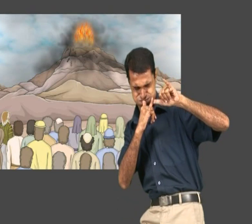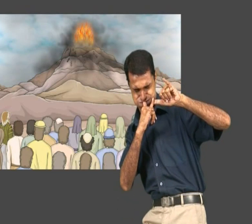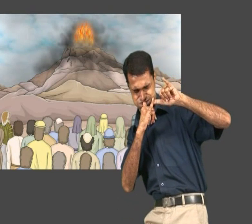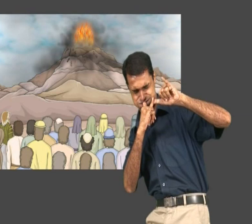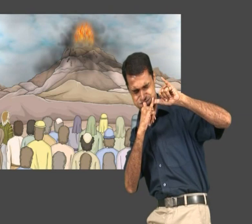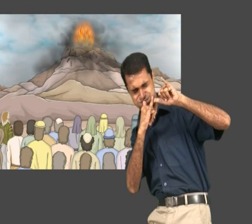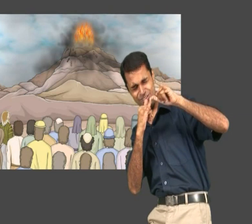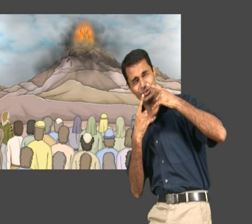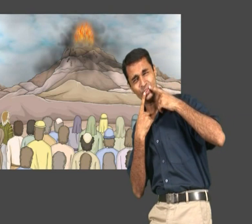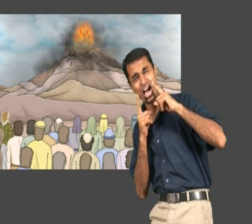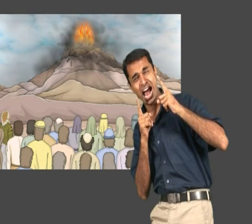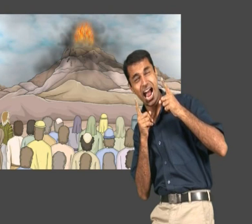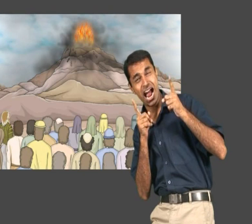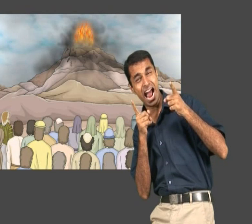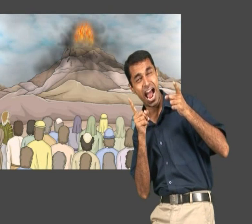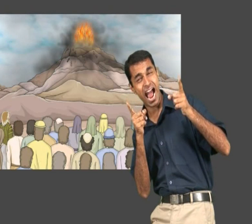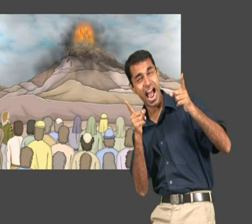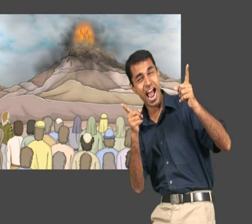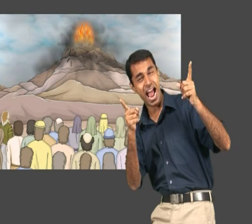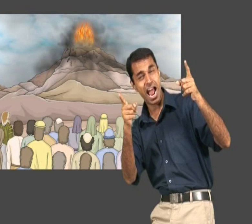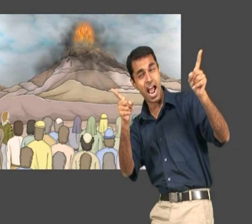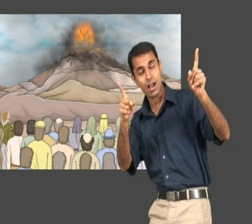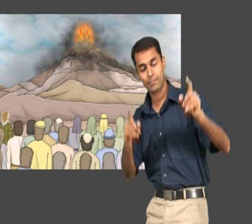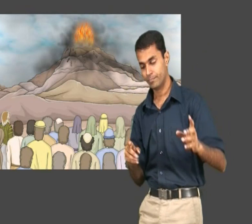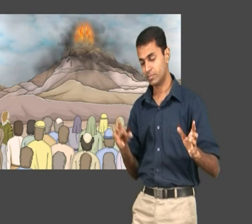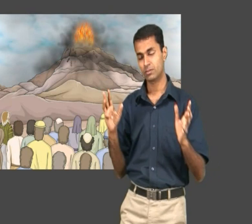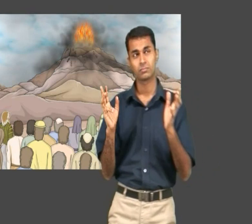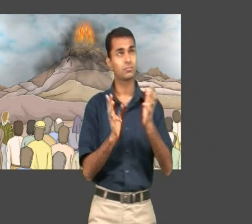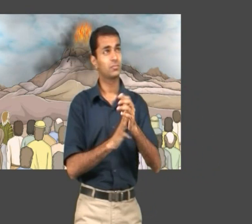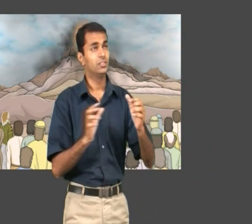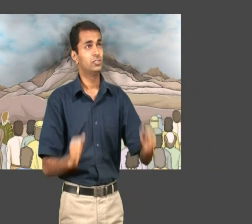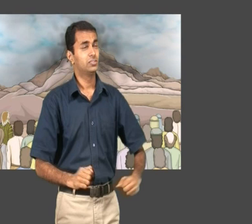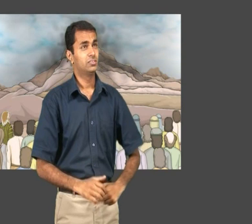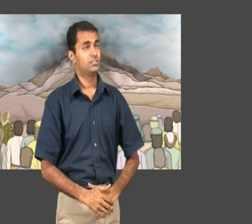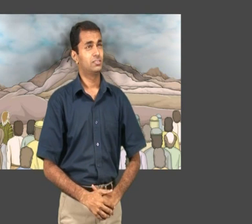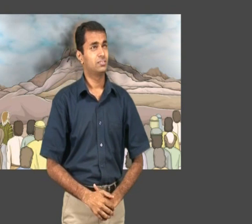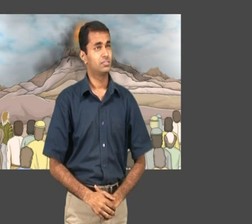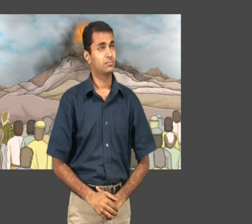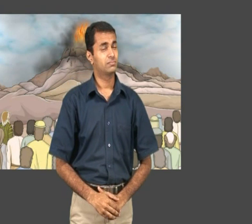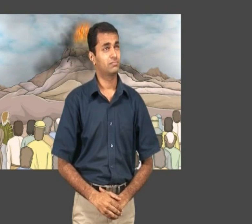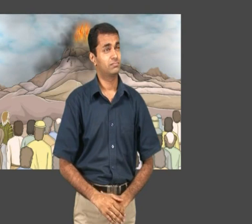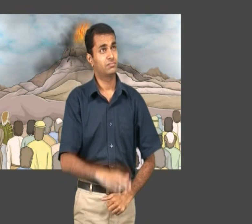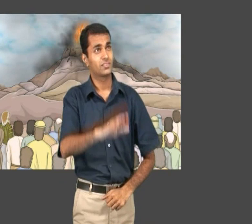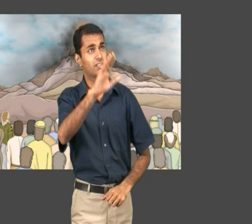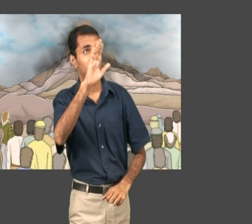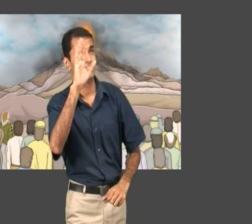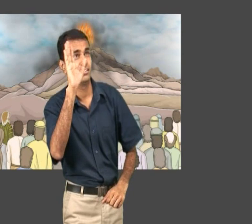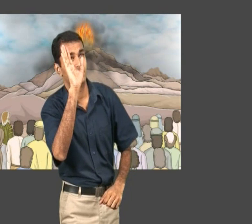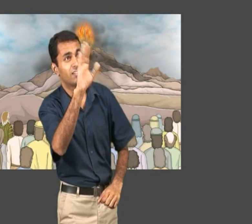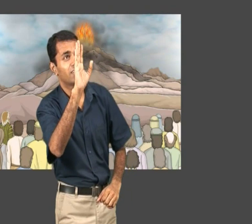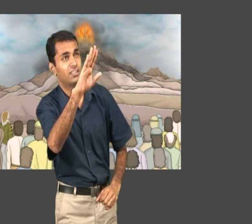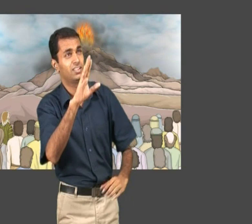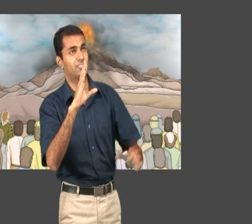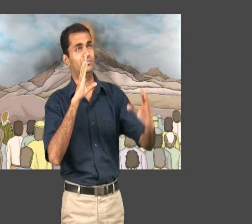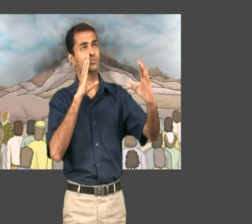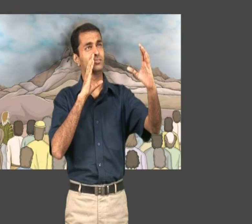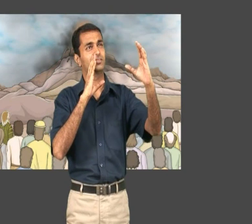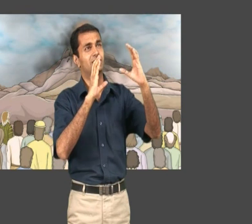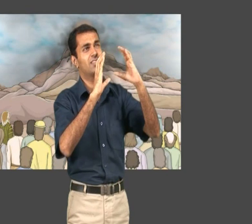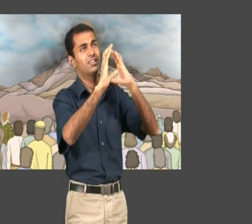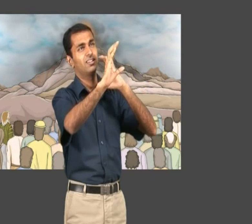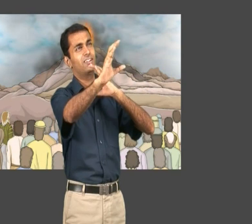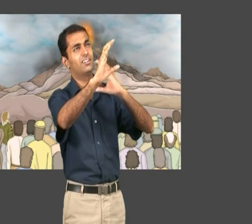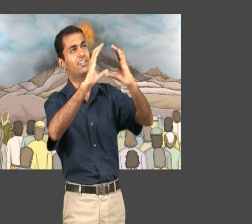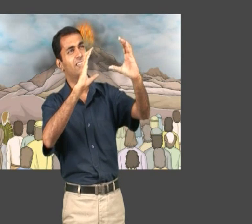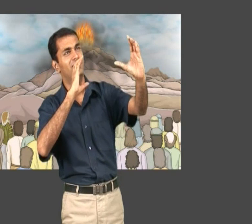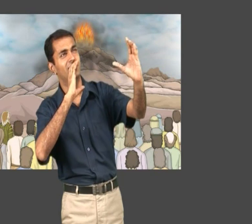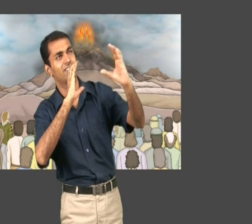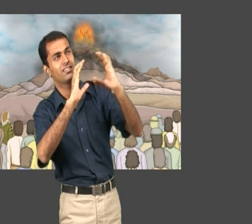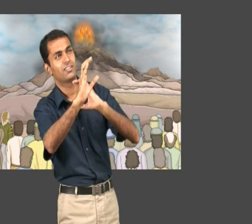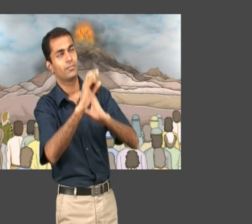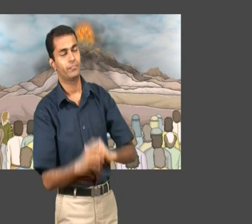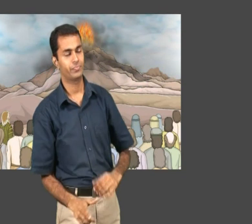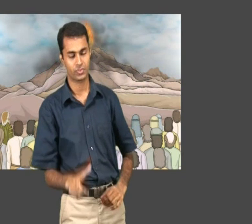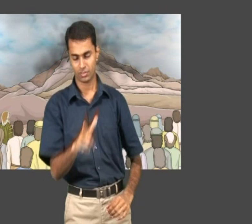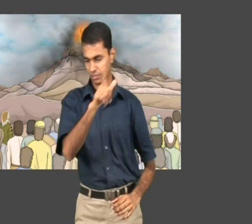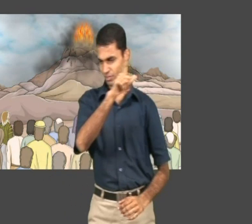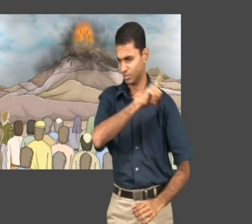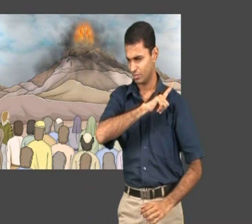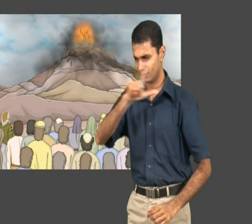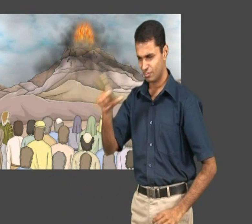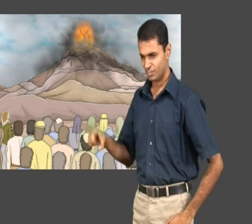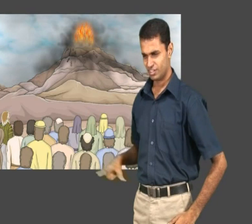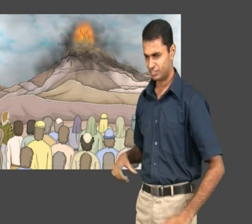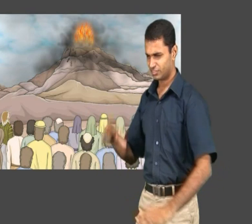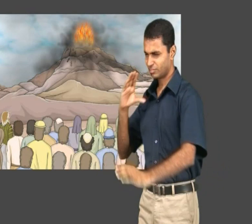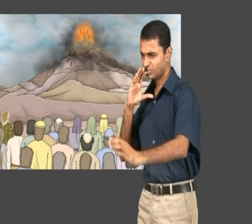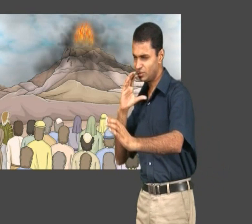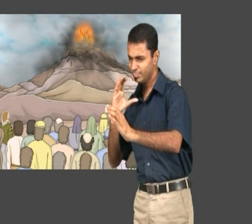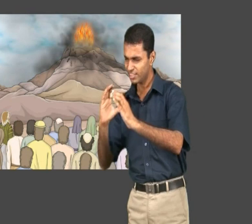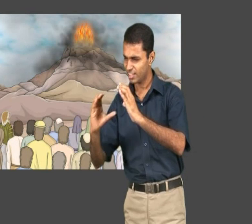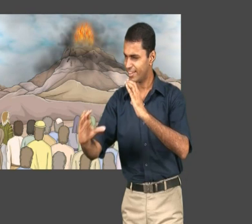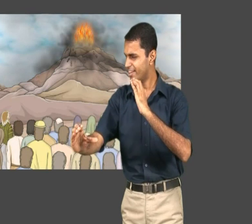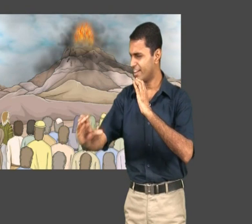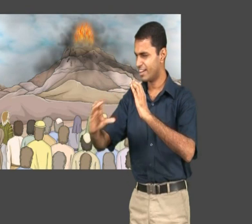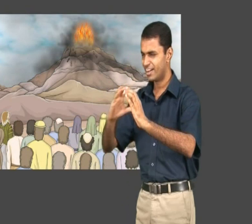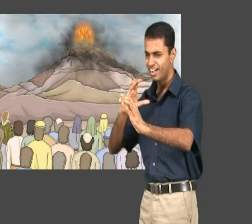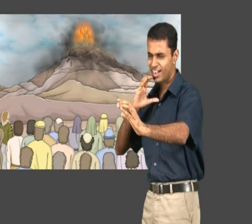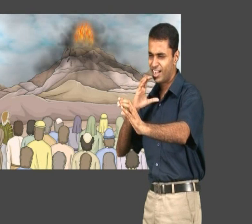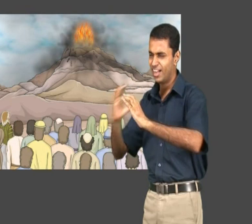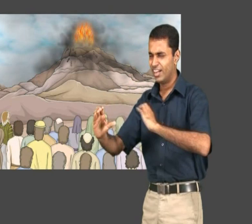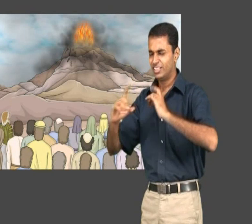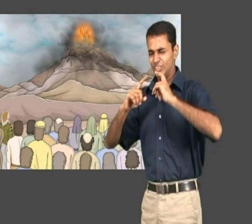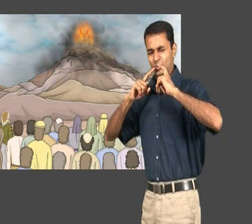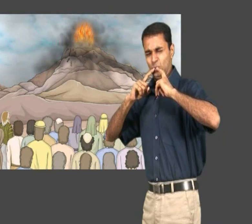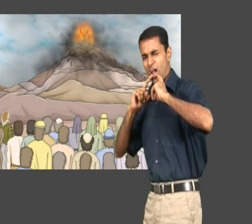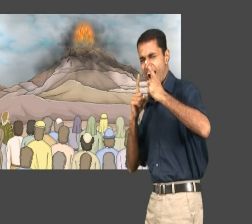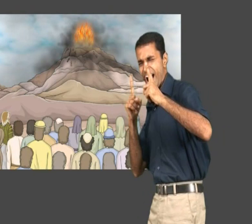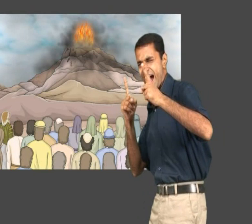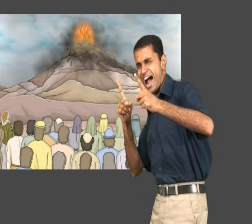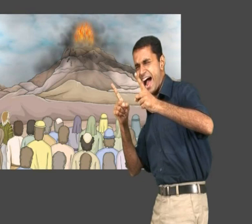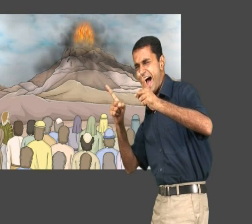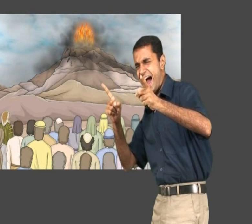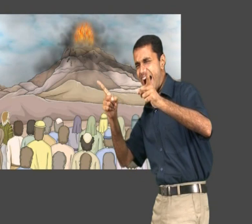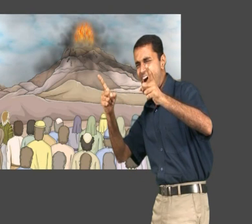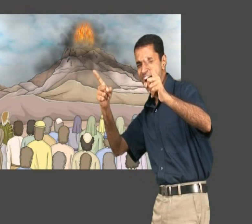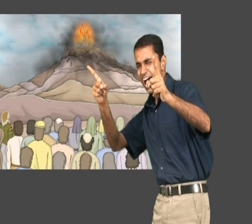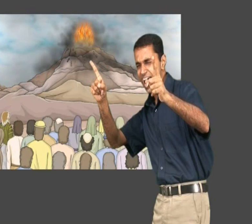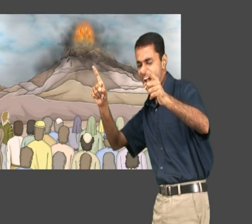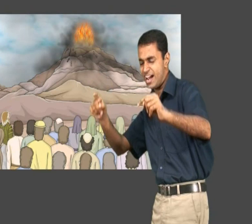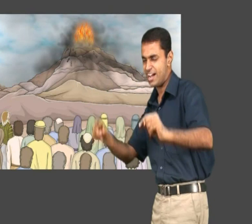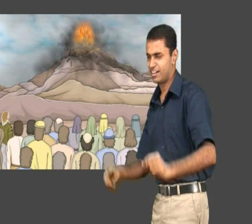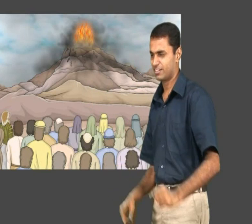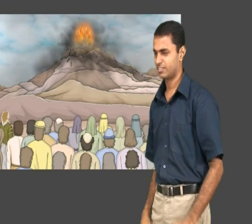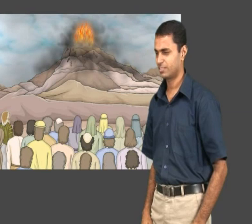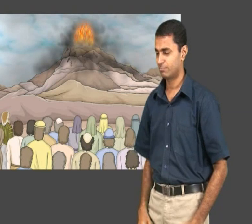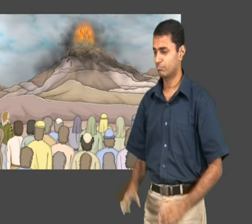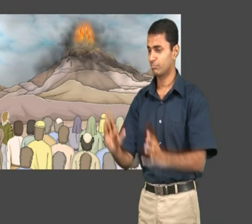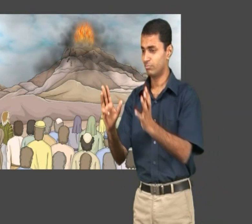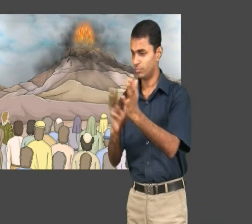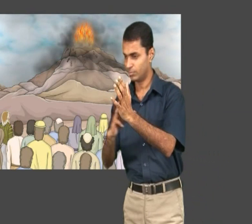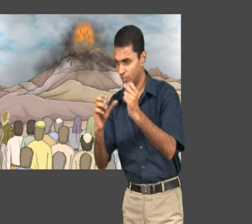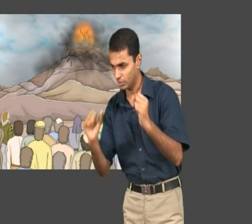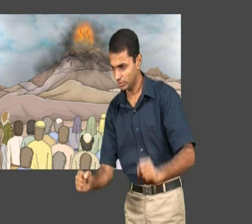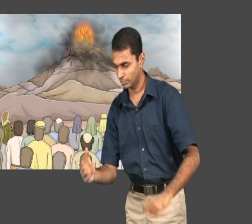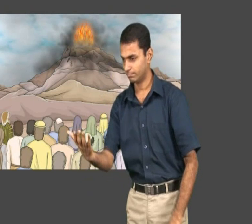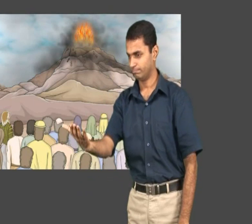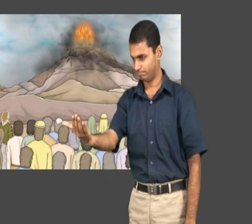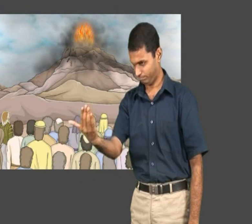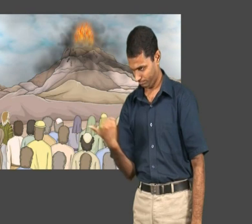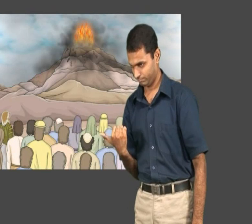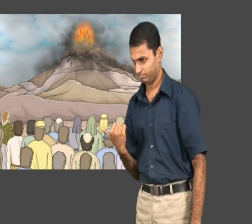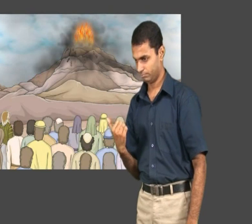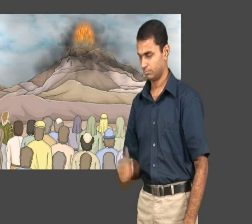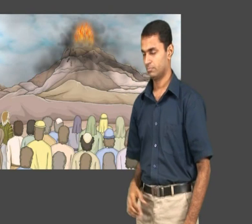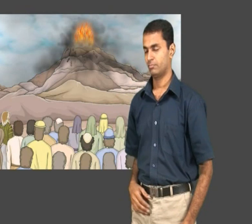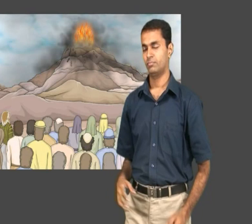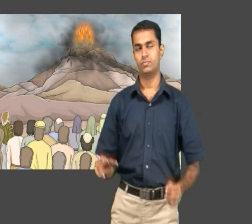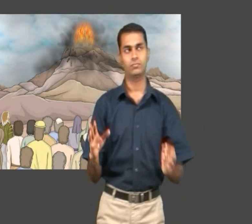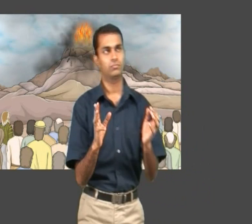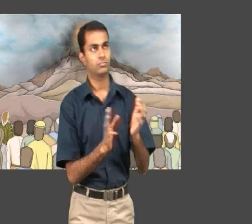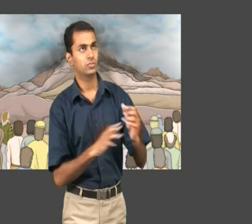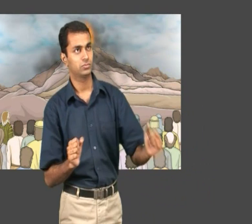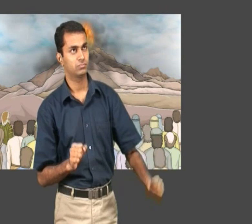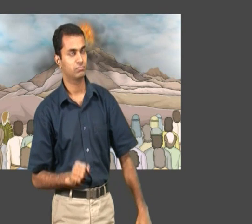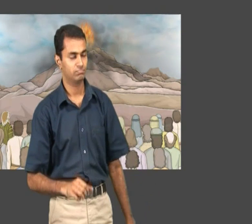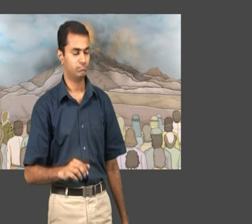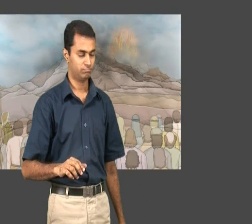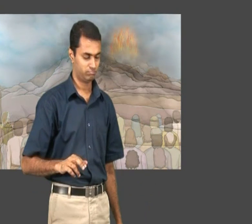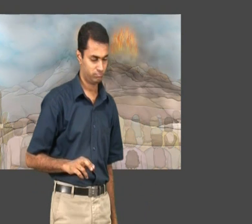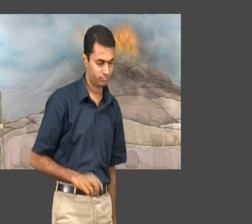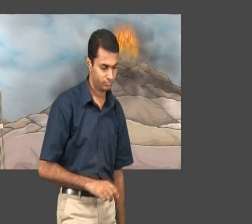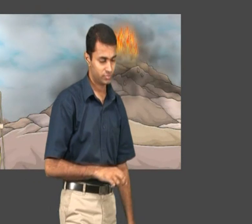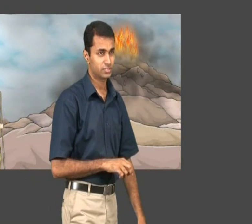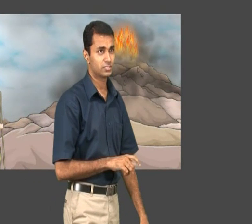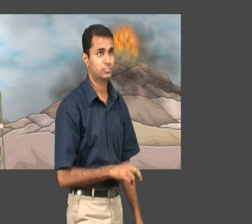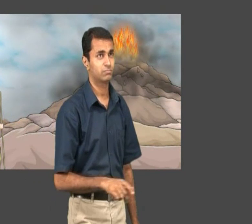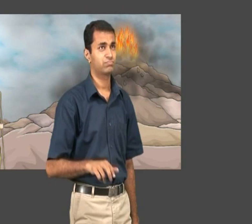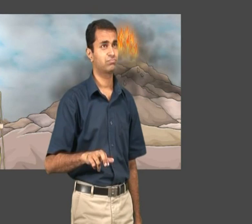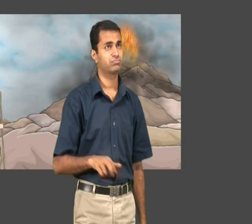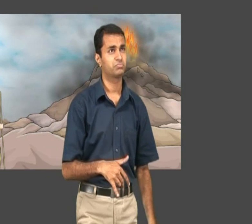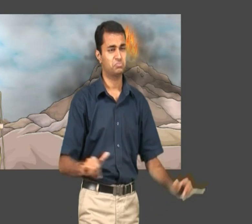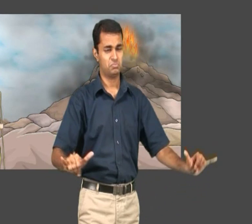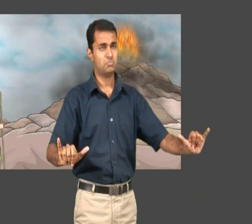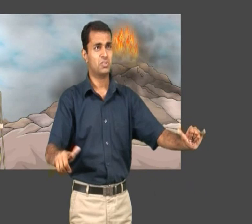And as the sound of the ram’s horn grew louder and louder, Moses spoke and God answered him in the thunder.